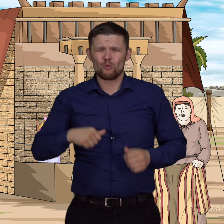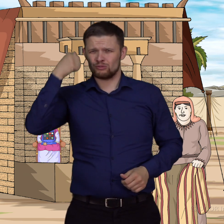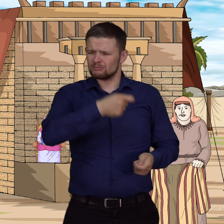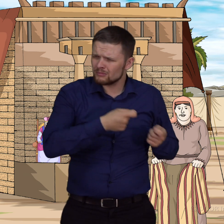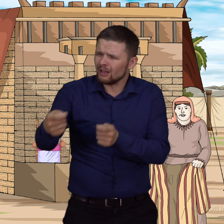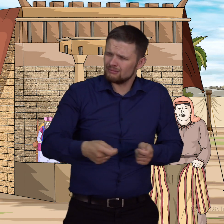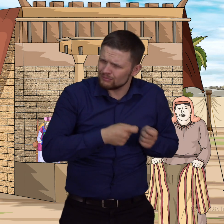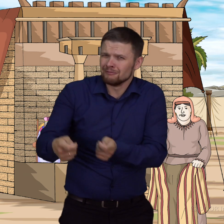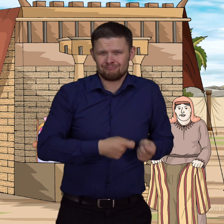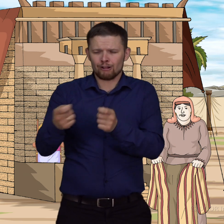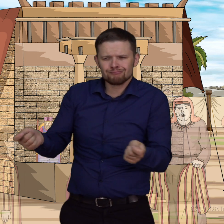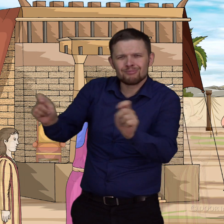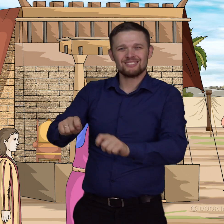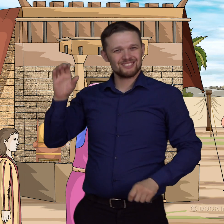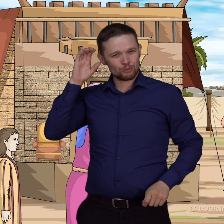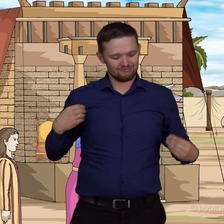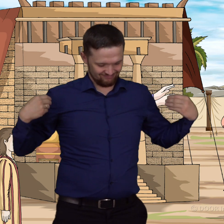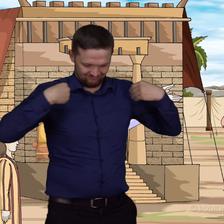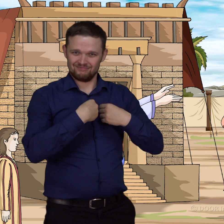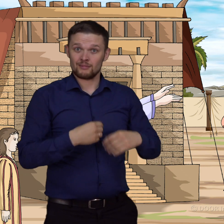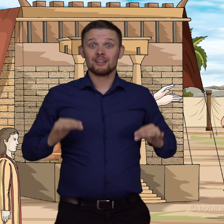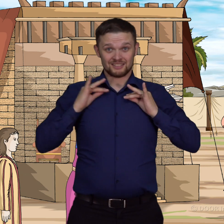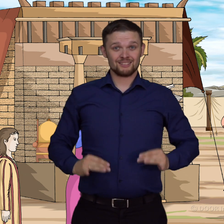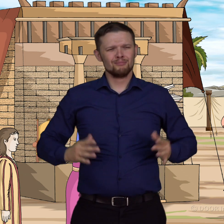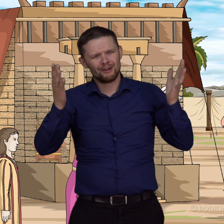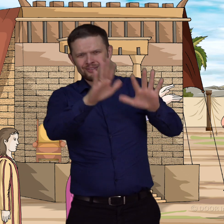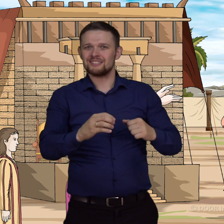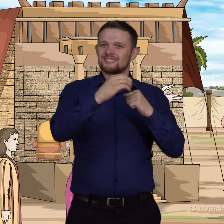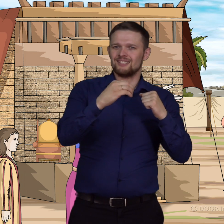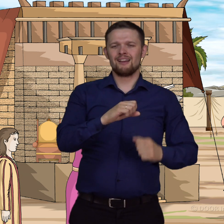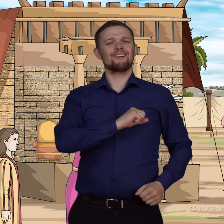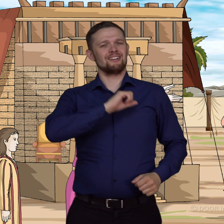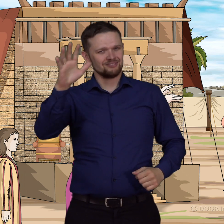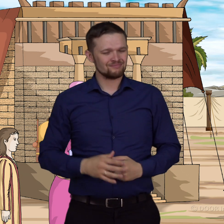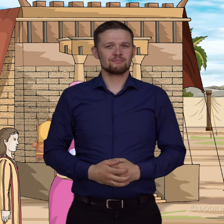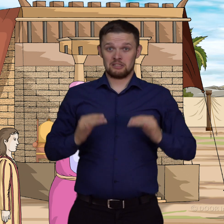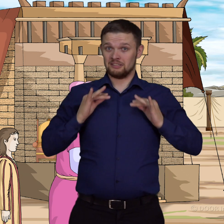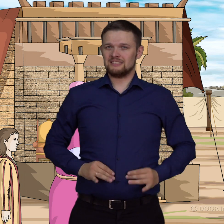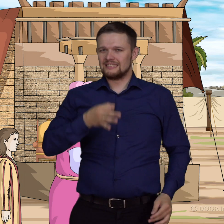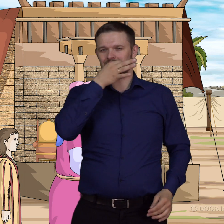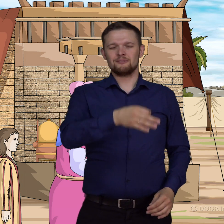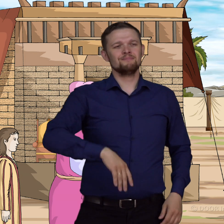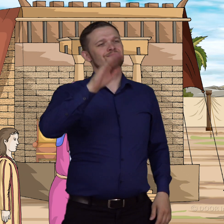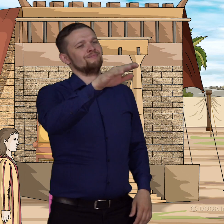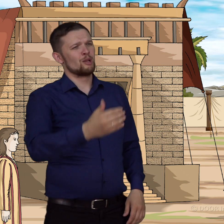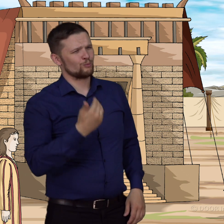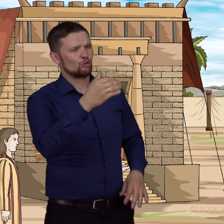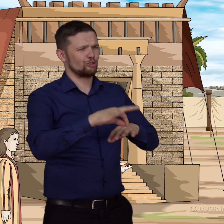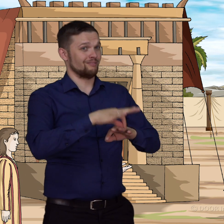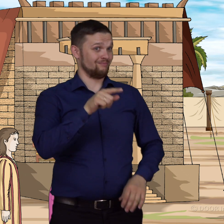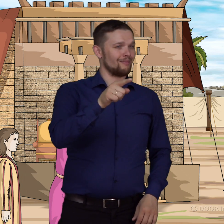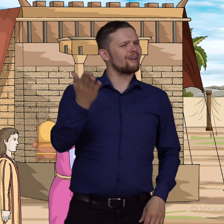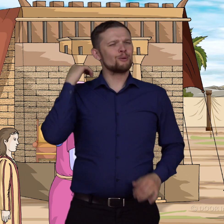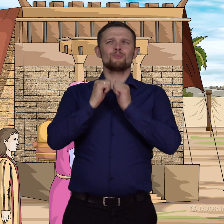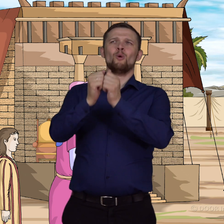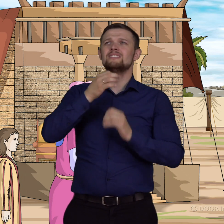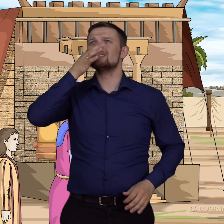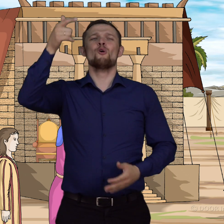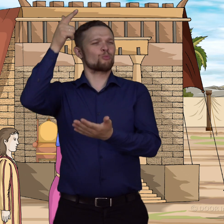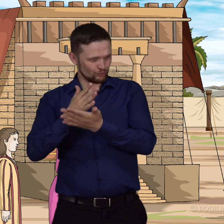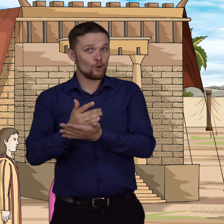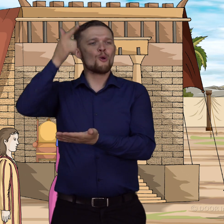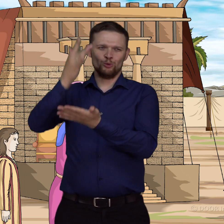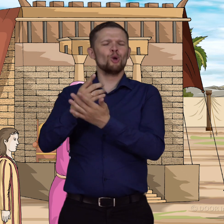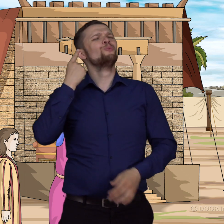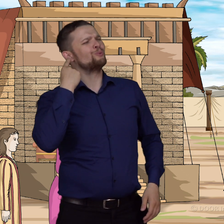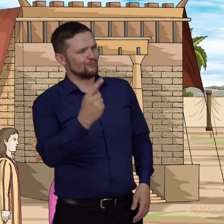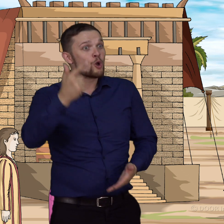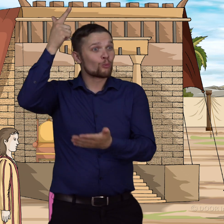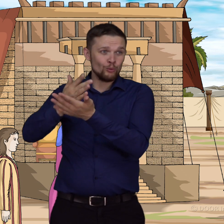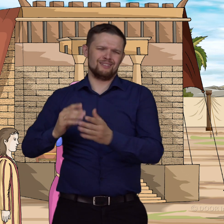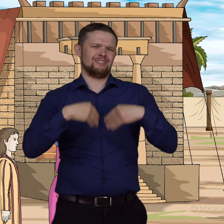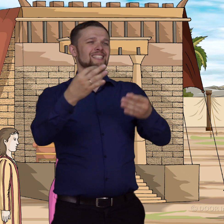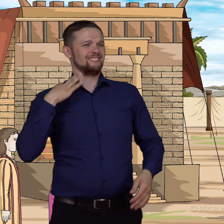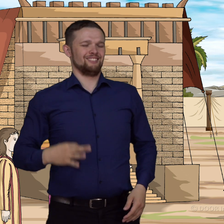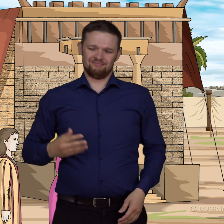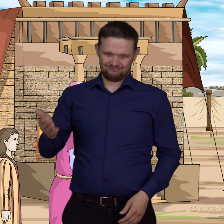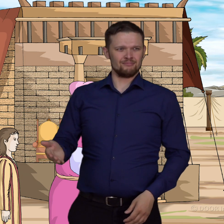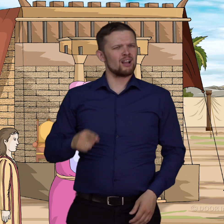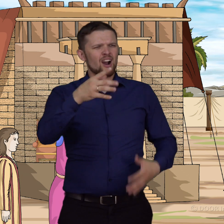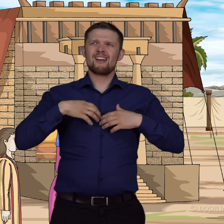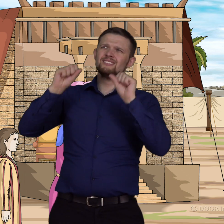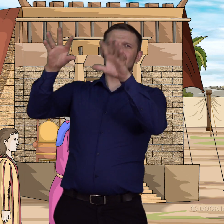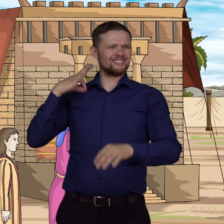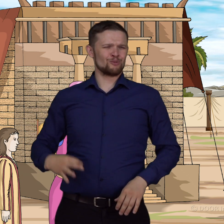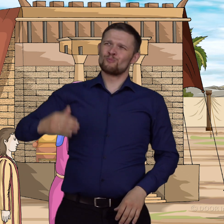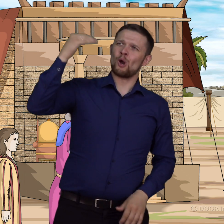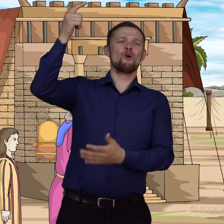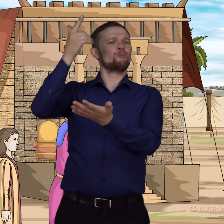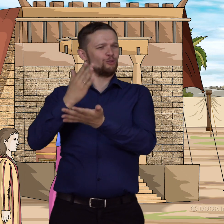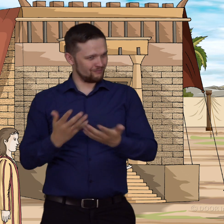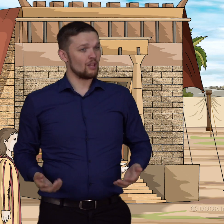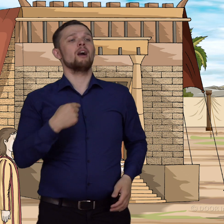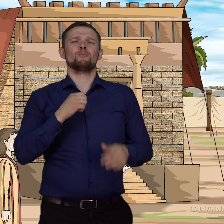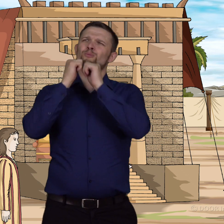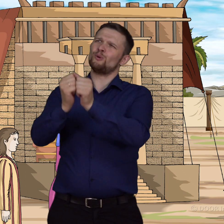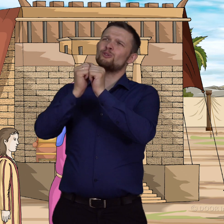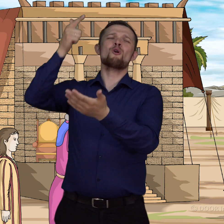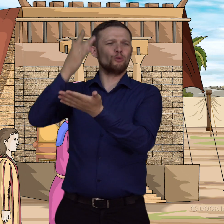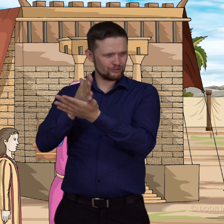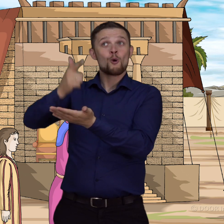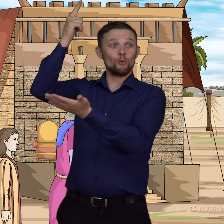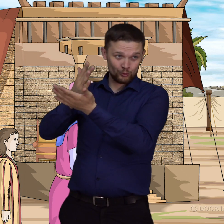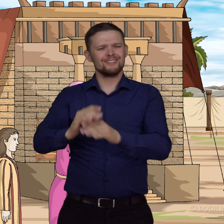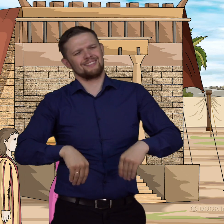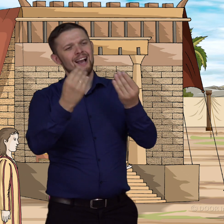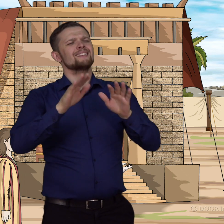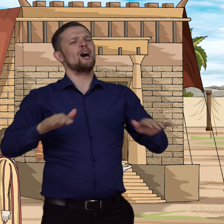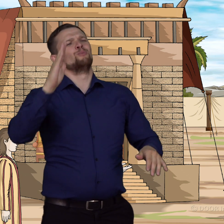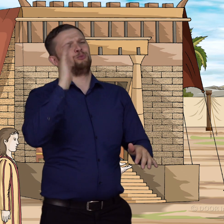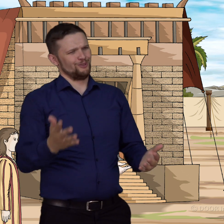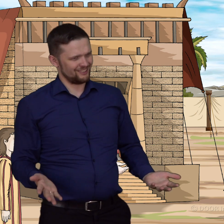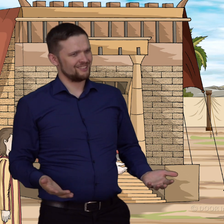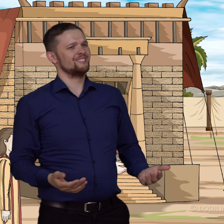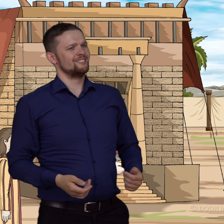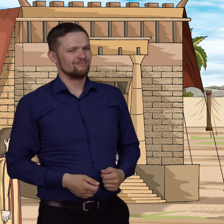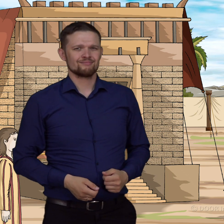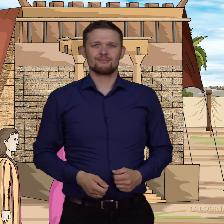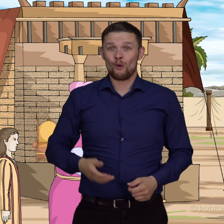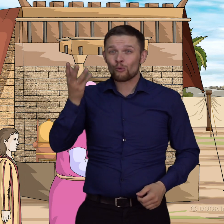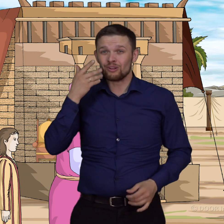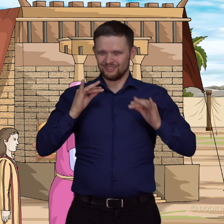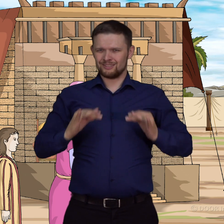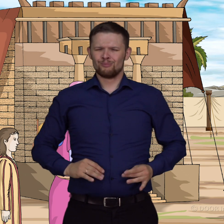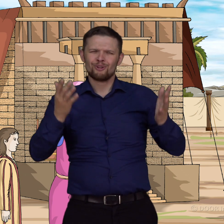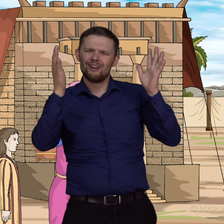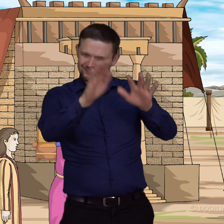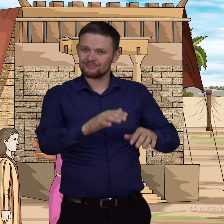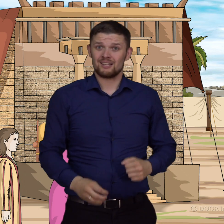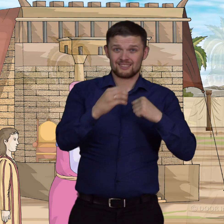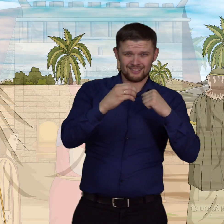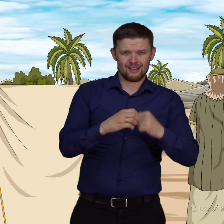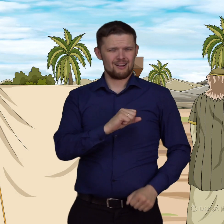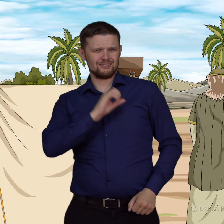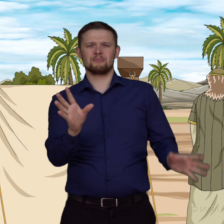And Eli would bless Elkanah and his wife, saying, “May the LORD give you children by this woman in place of the one she dedicated to the LORD.”